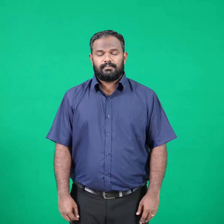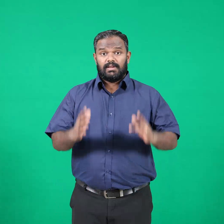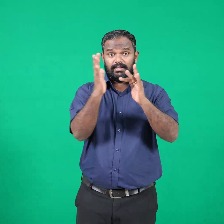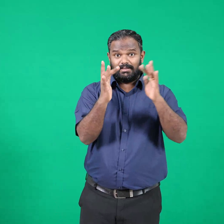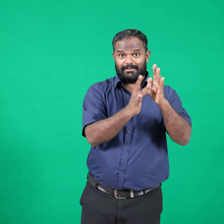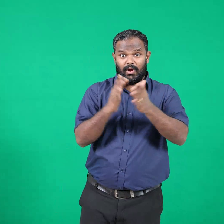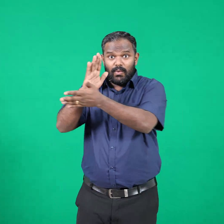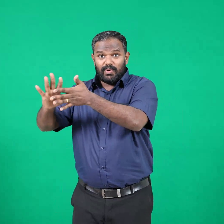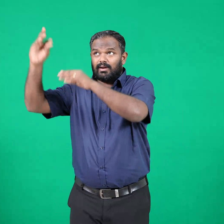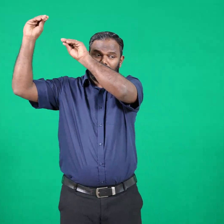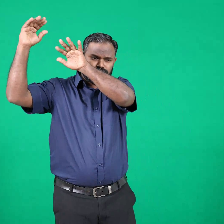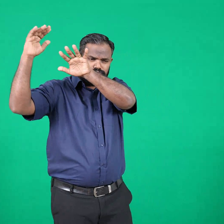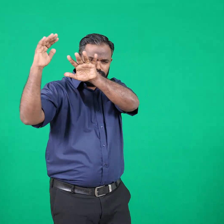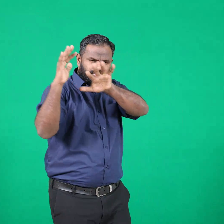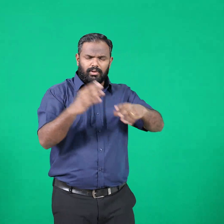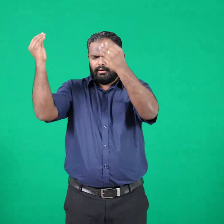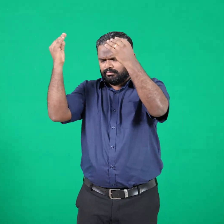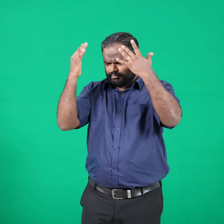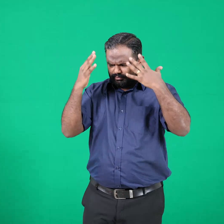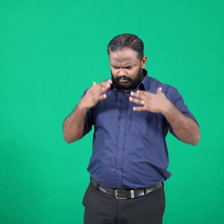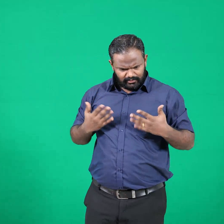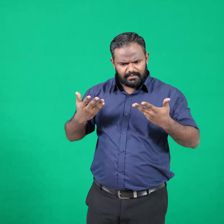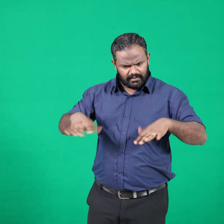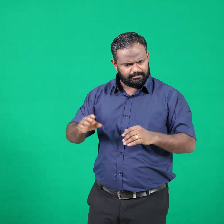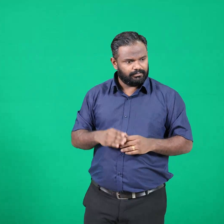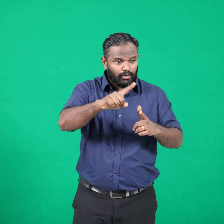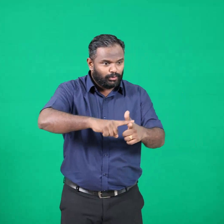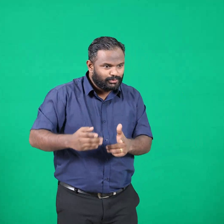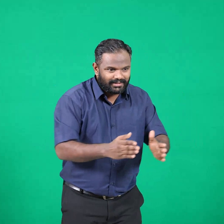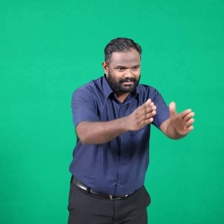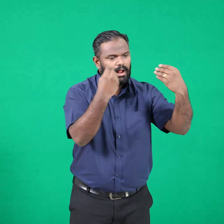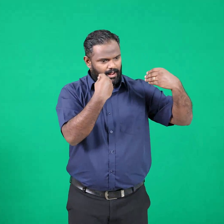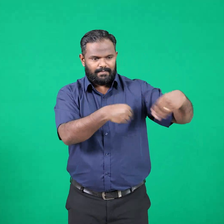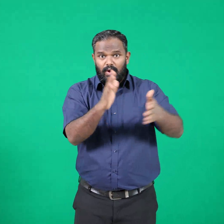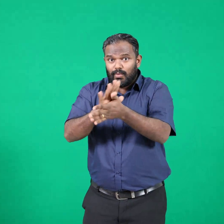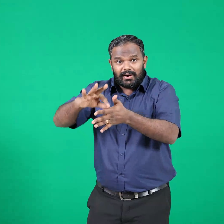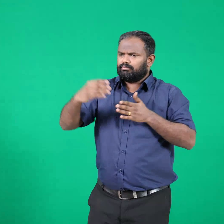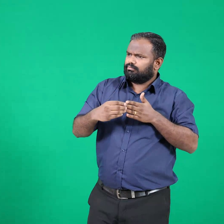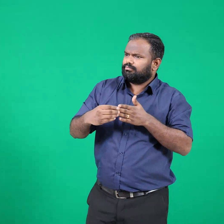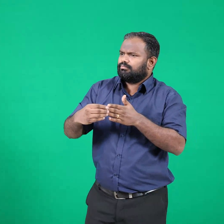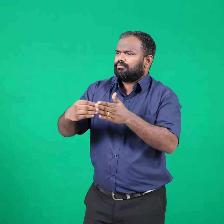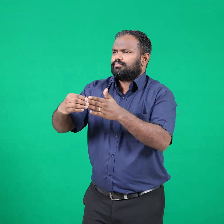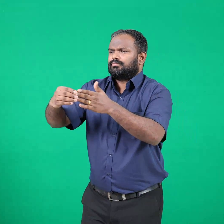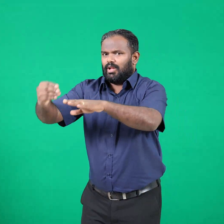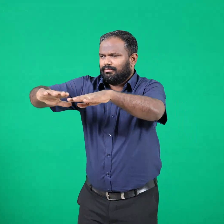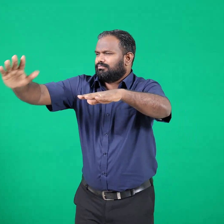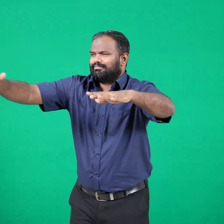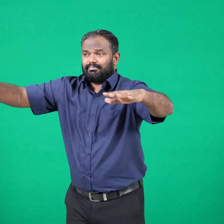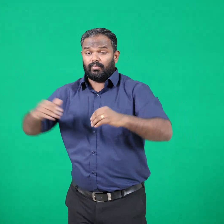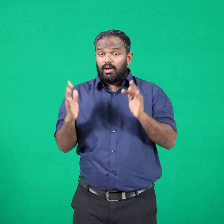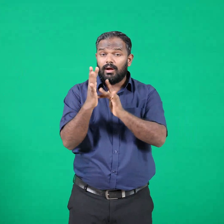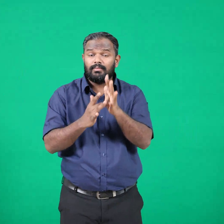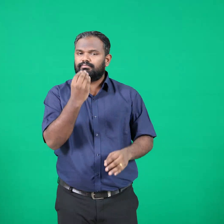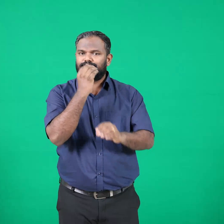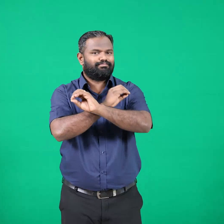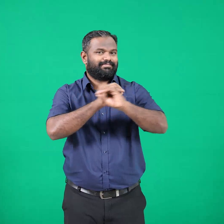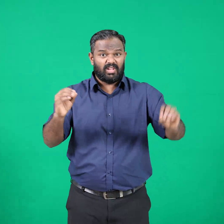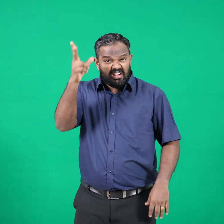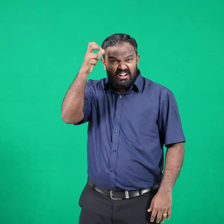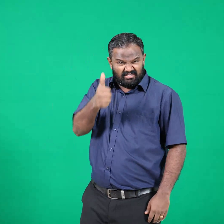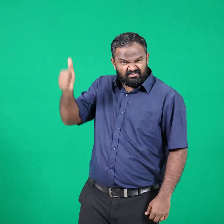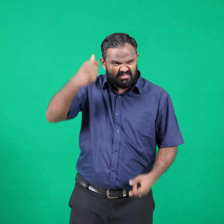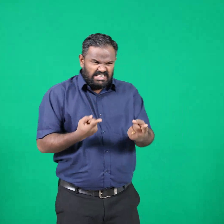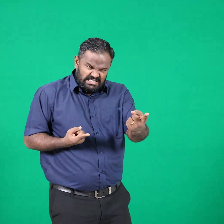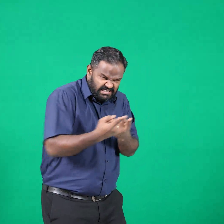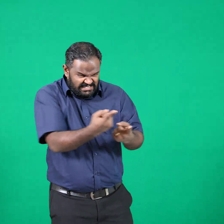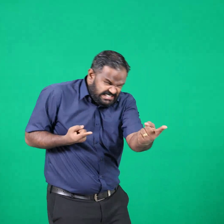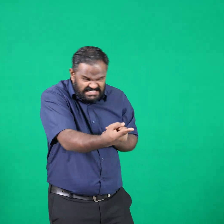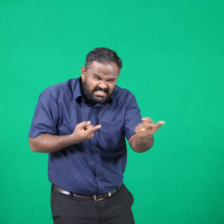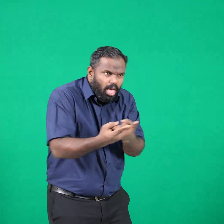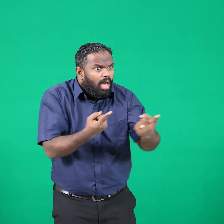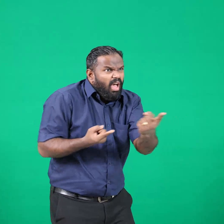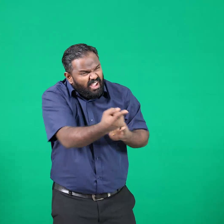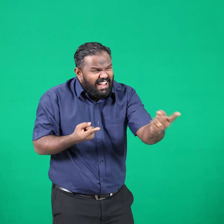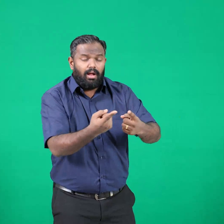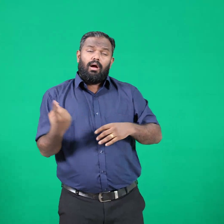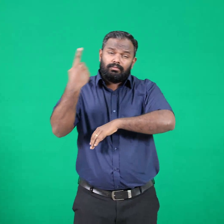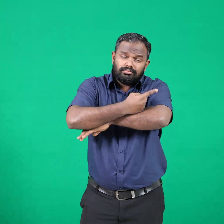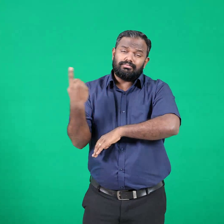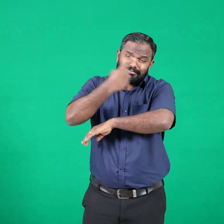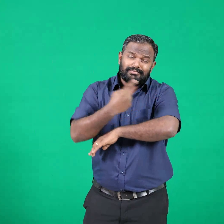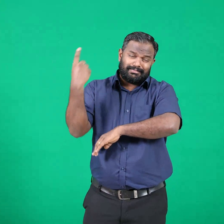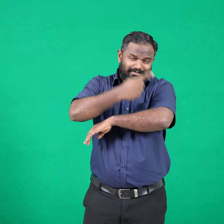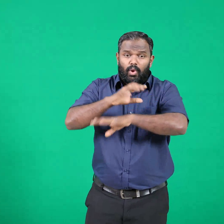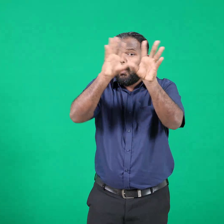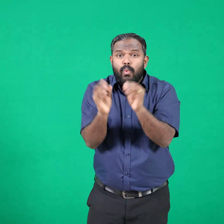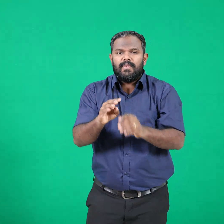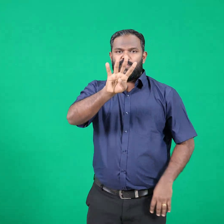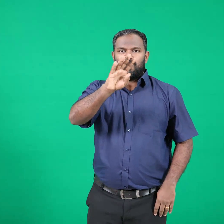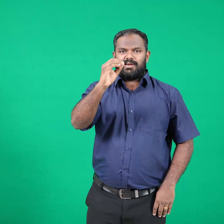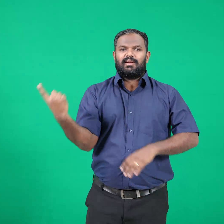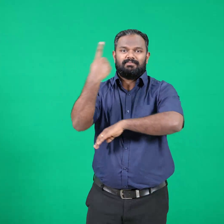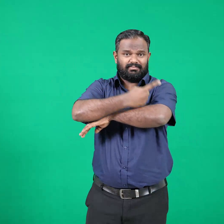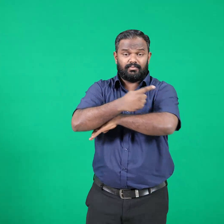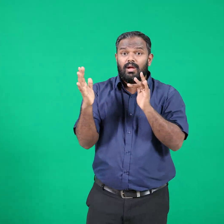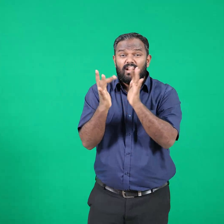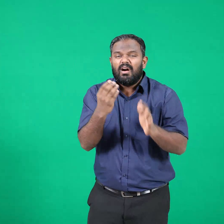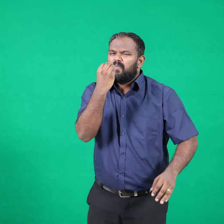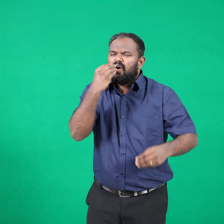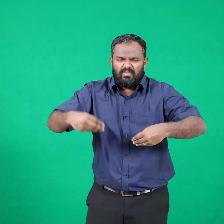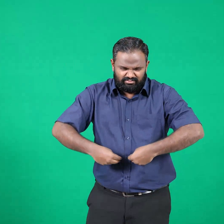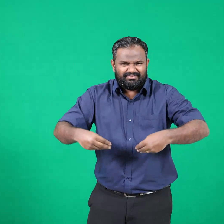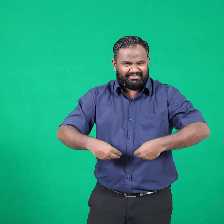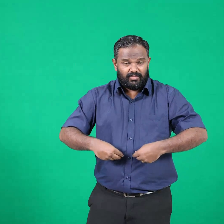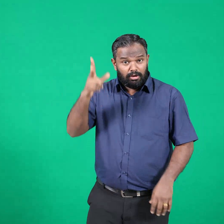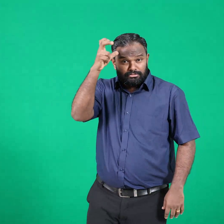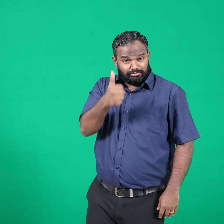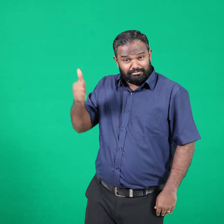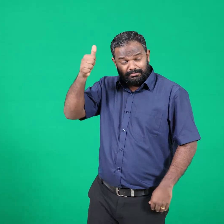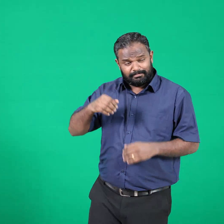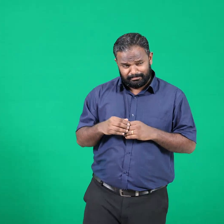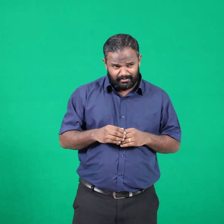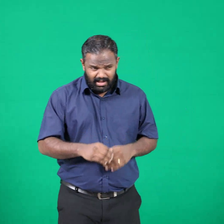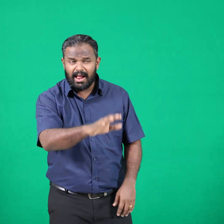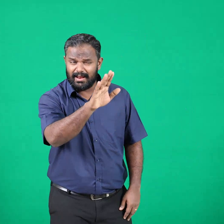Then Jesus, full of the Holy Spirit, returned from the Jordan and was led by the Spirit into the wilderness, where for forty days He was tempted by the devil.